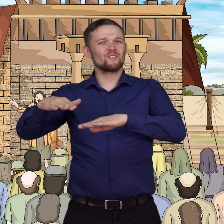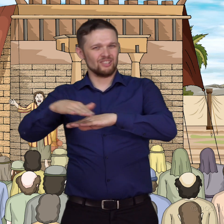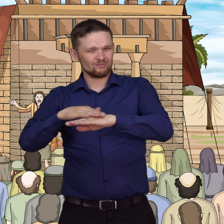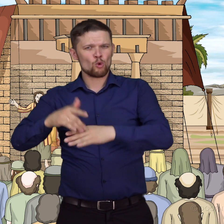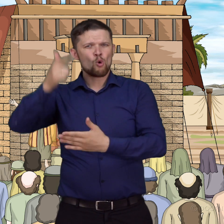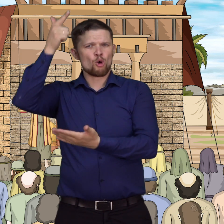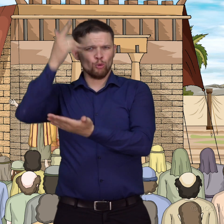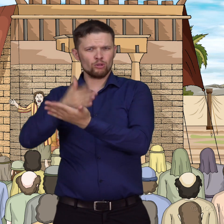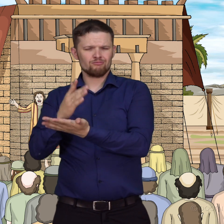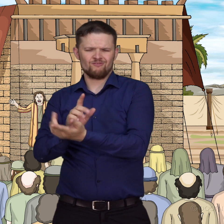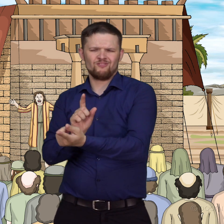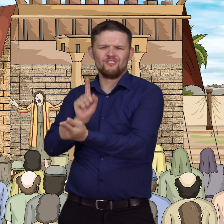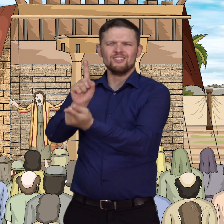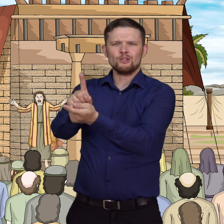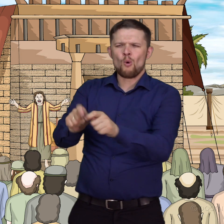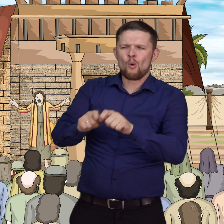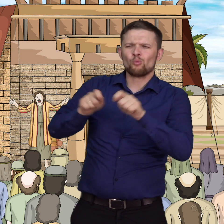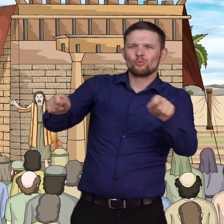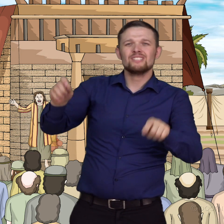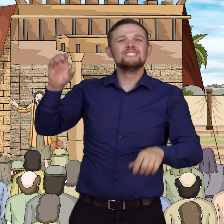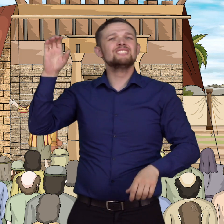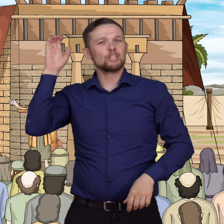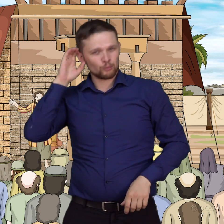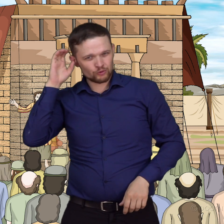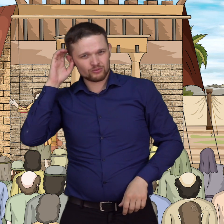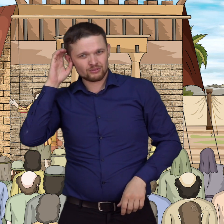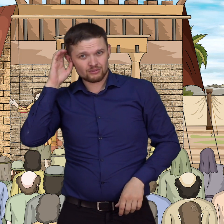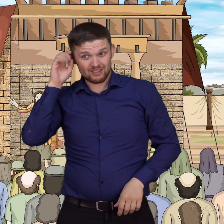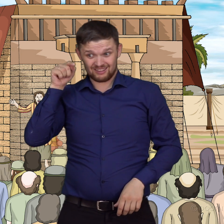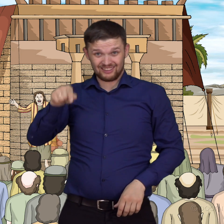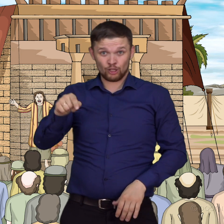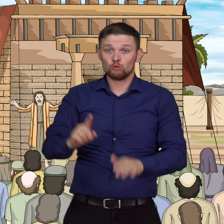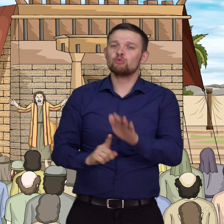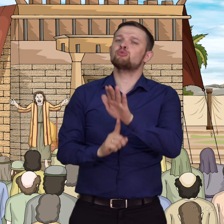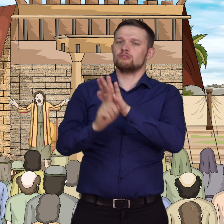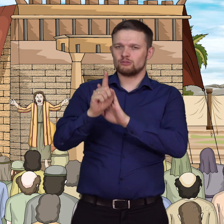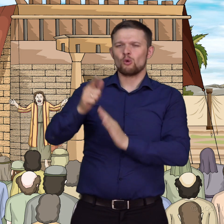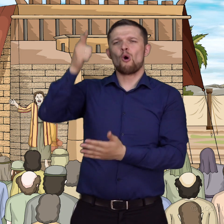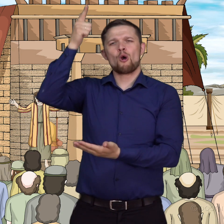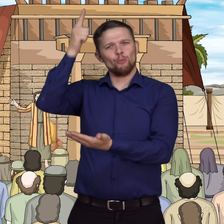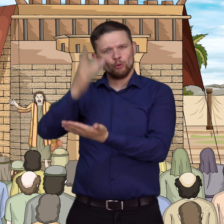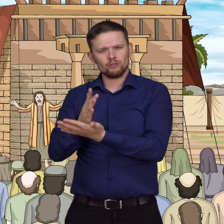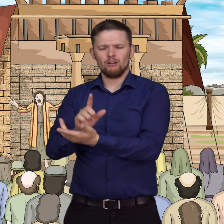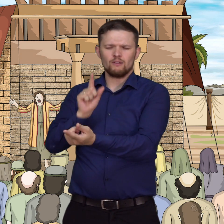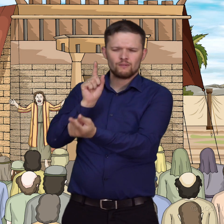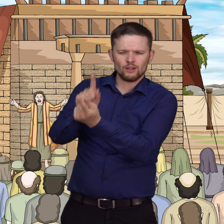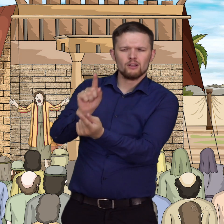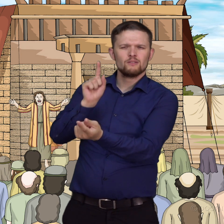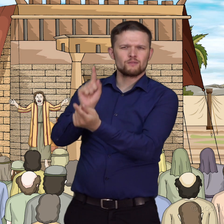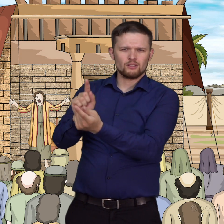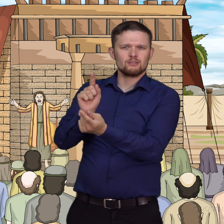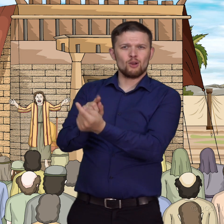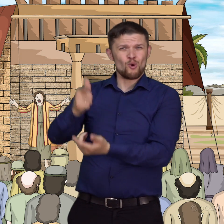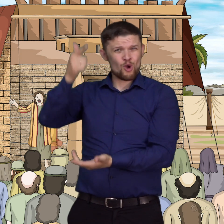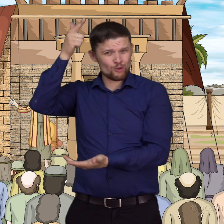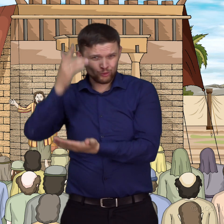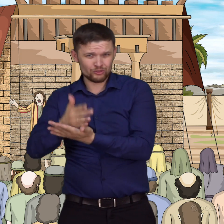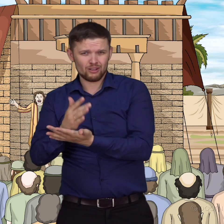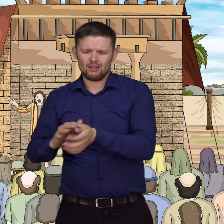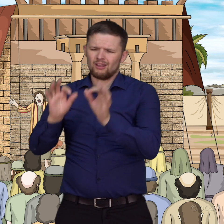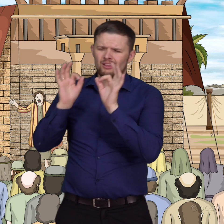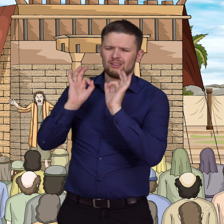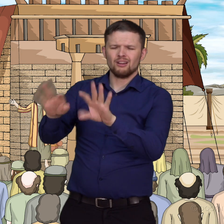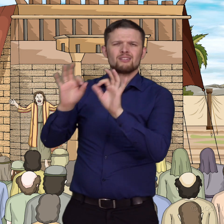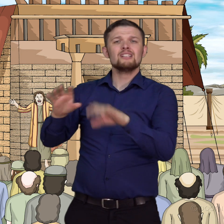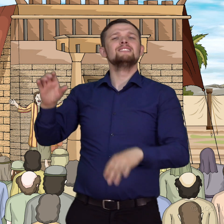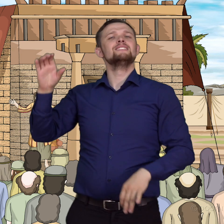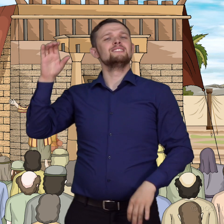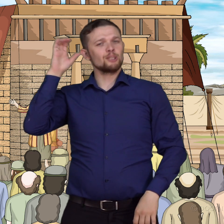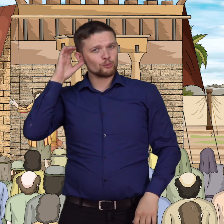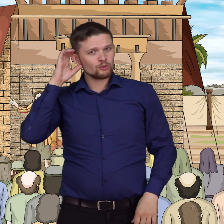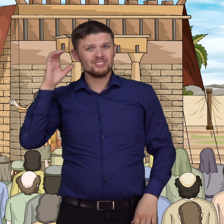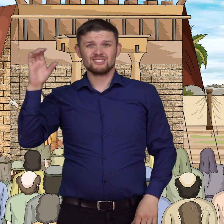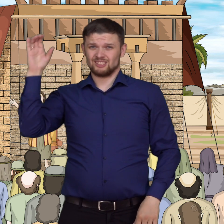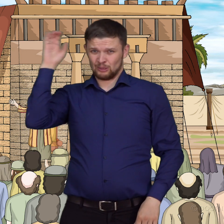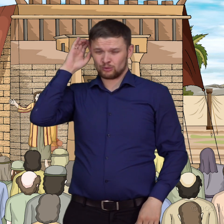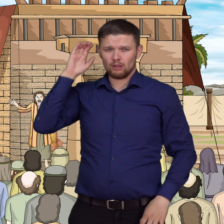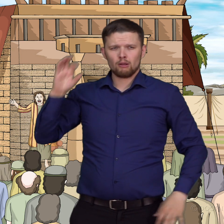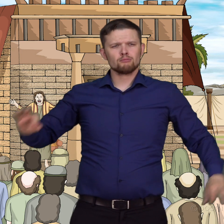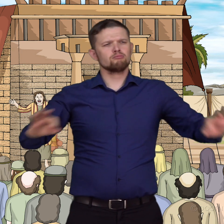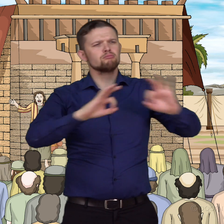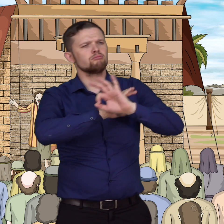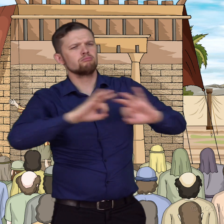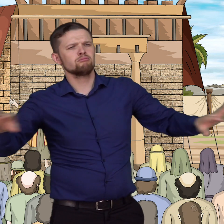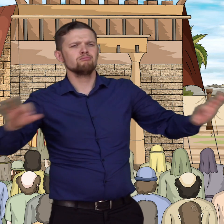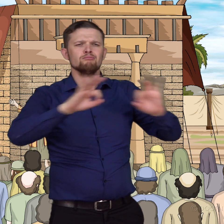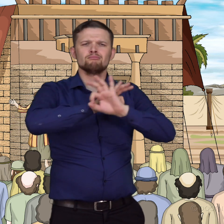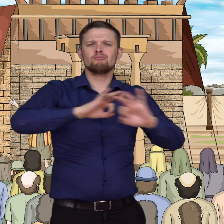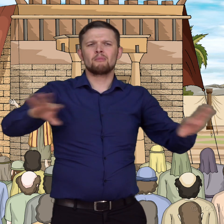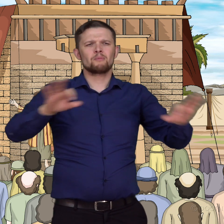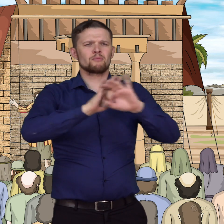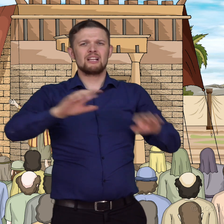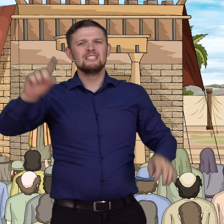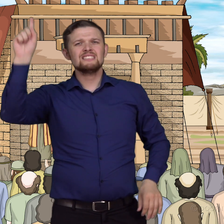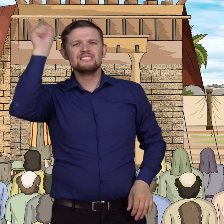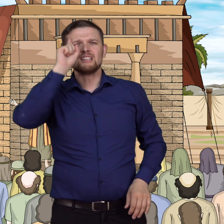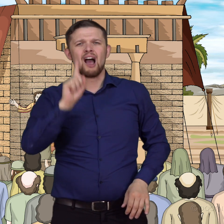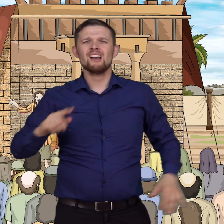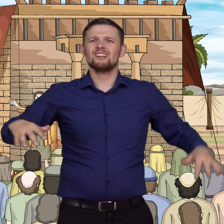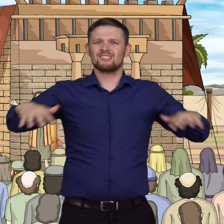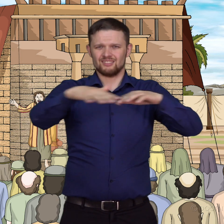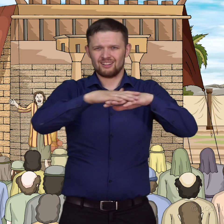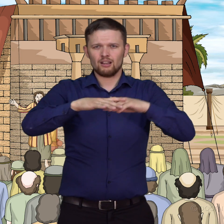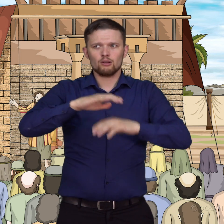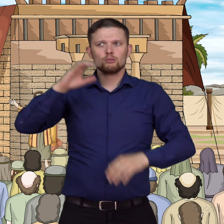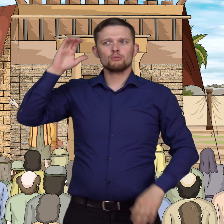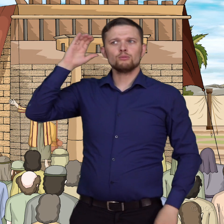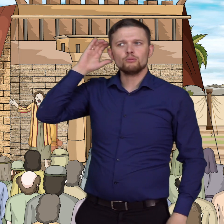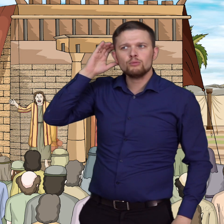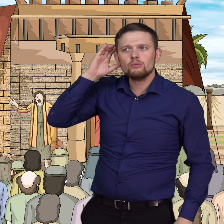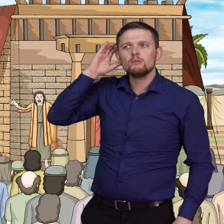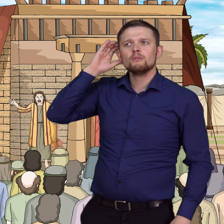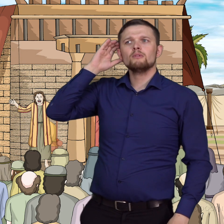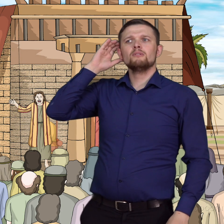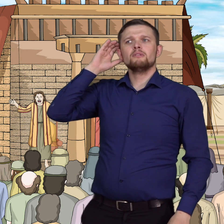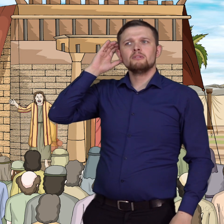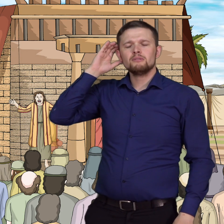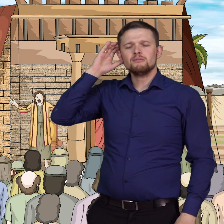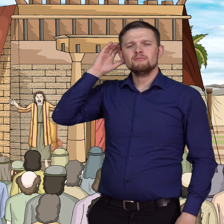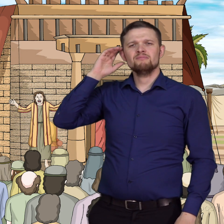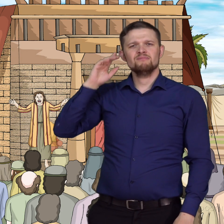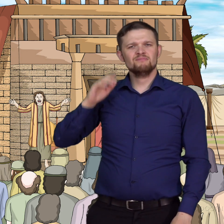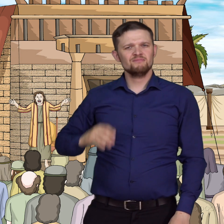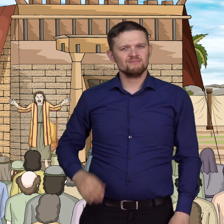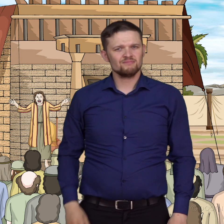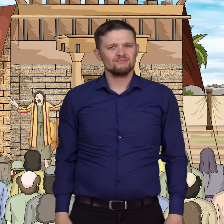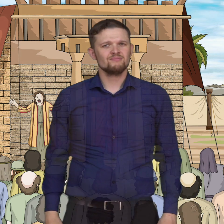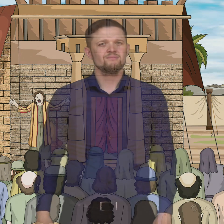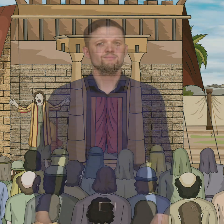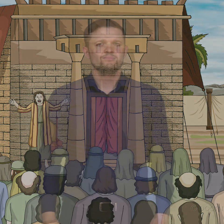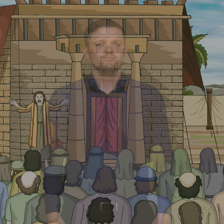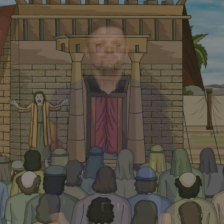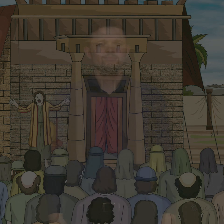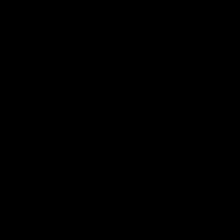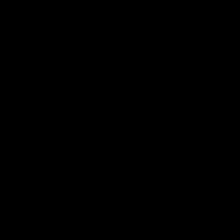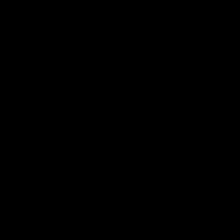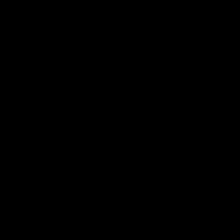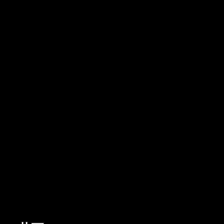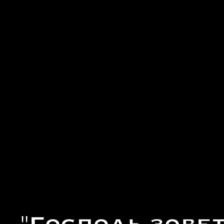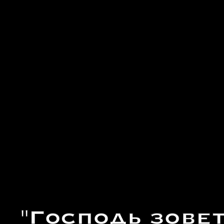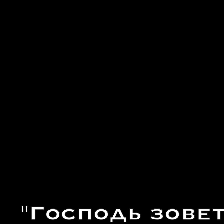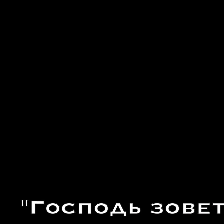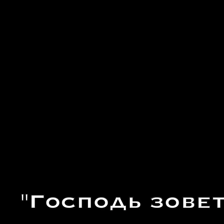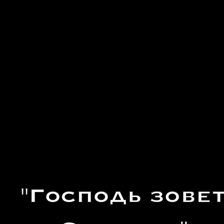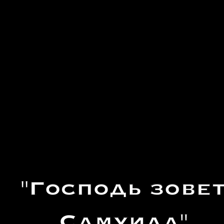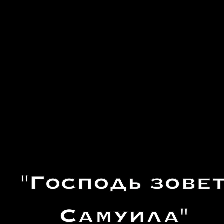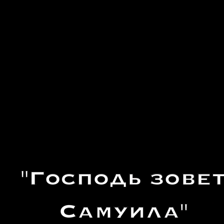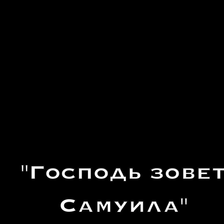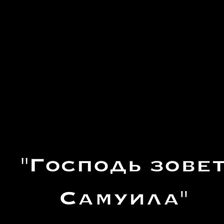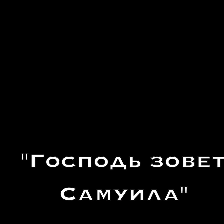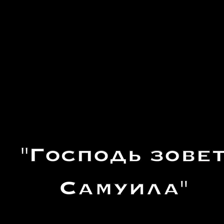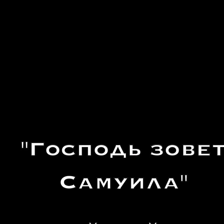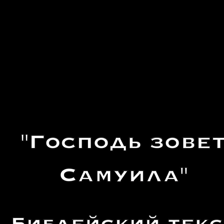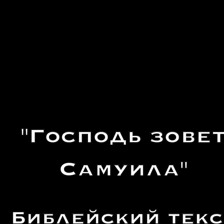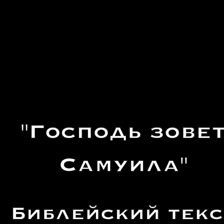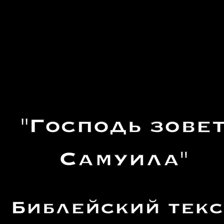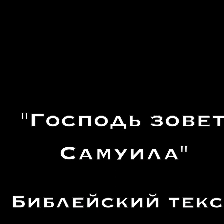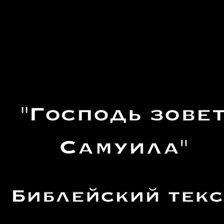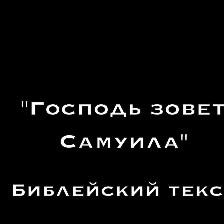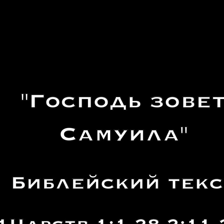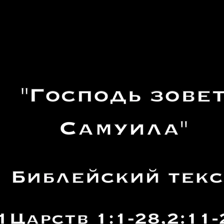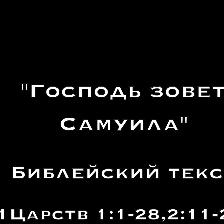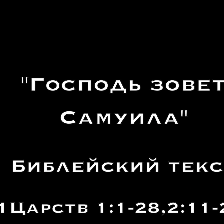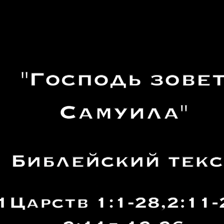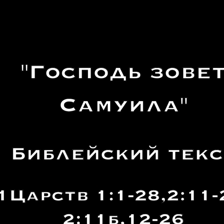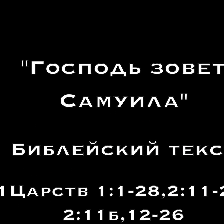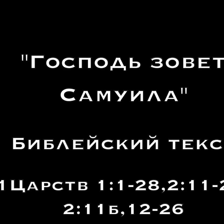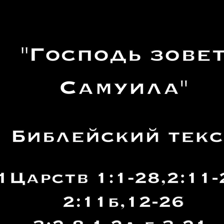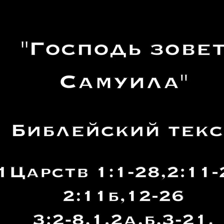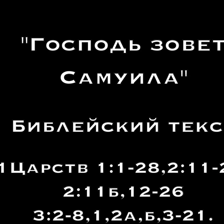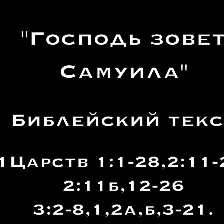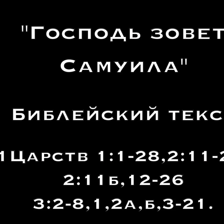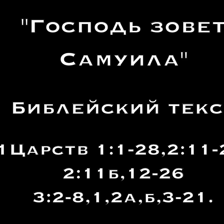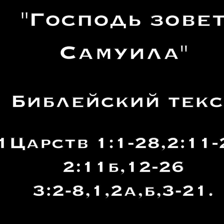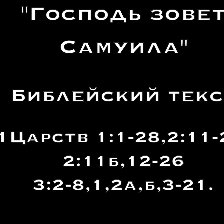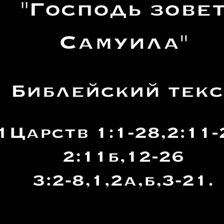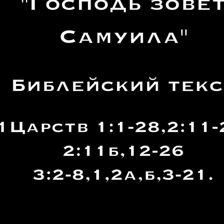And the LORD continued to appear at Shiloh, because there He revealed Himself to Samuel by His word.